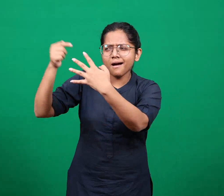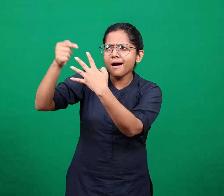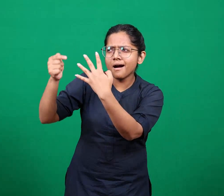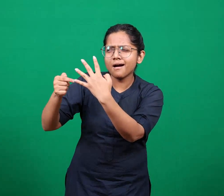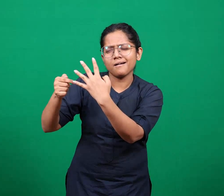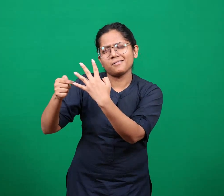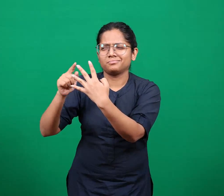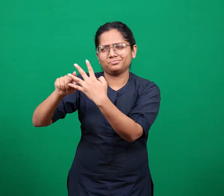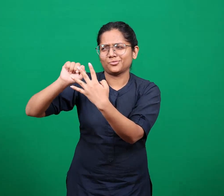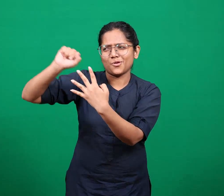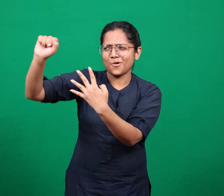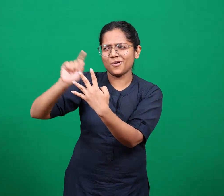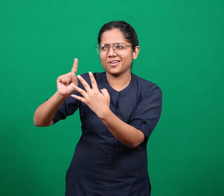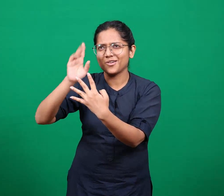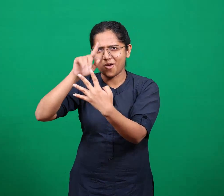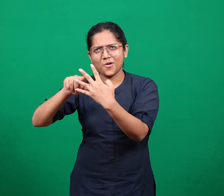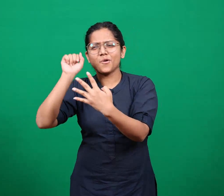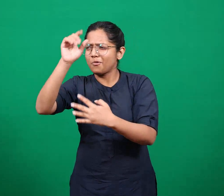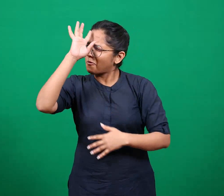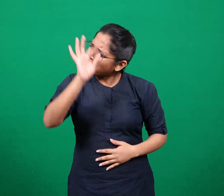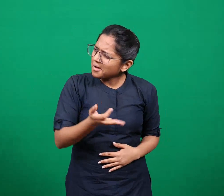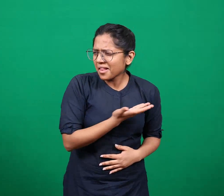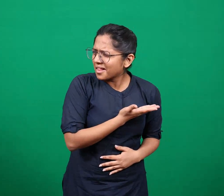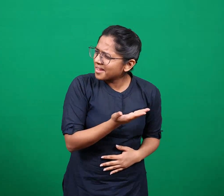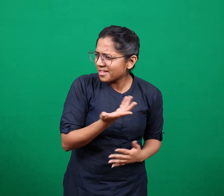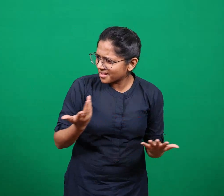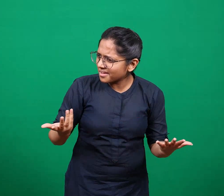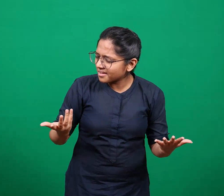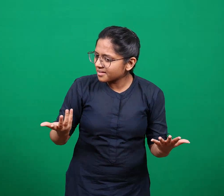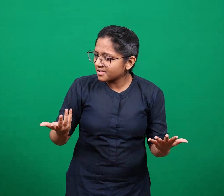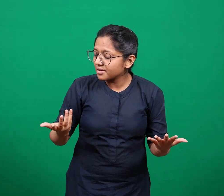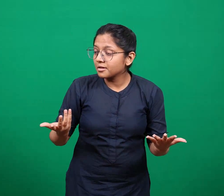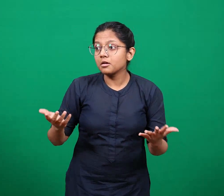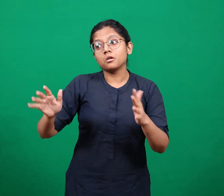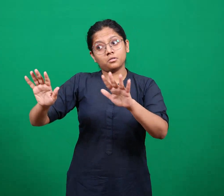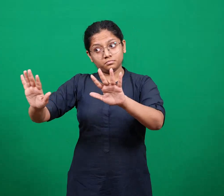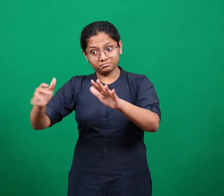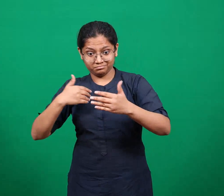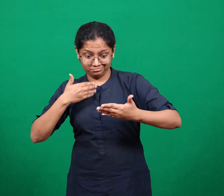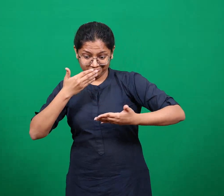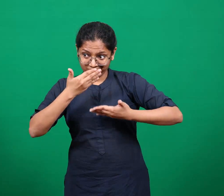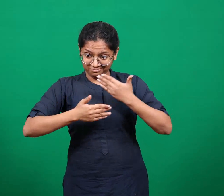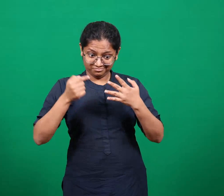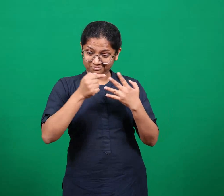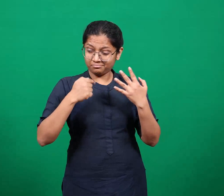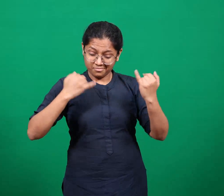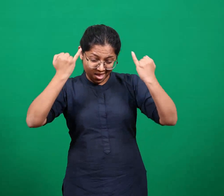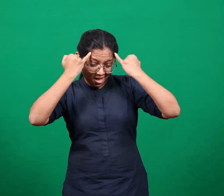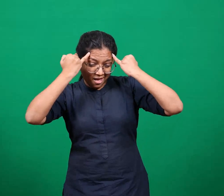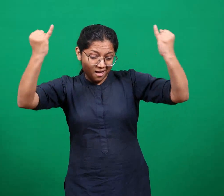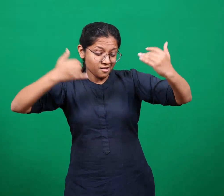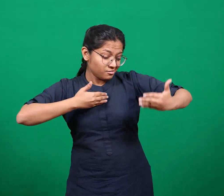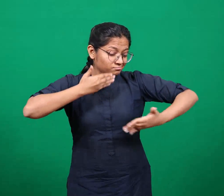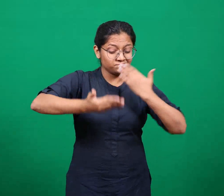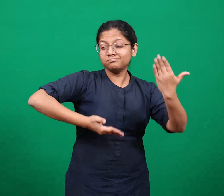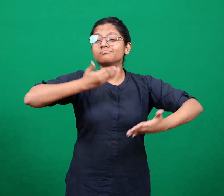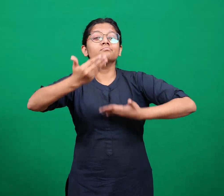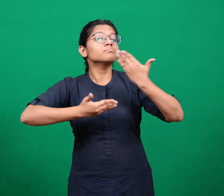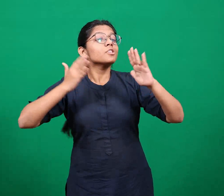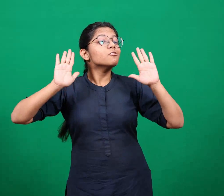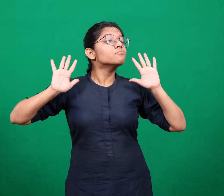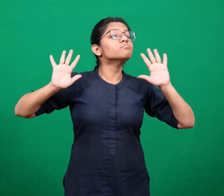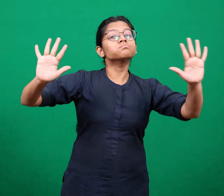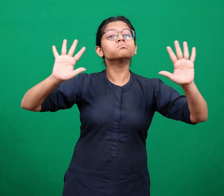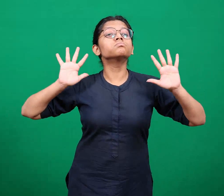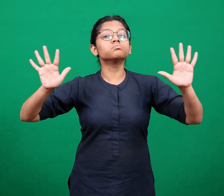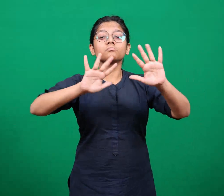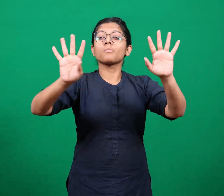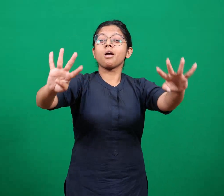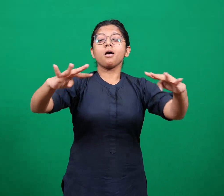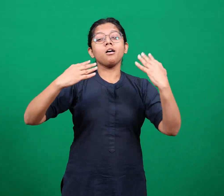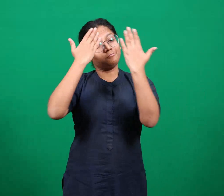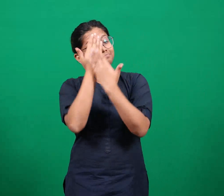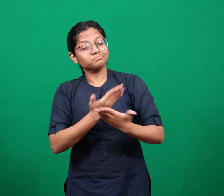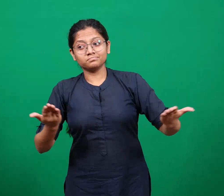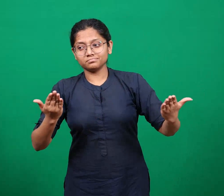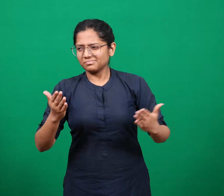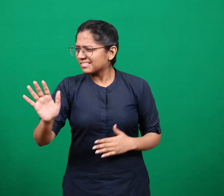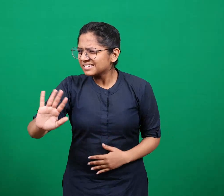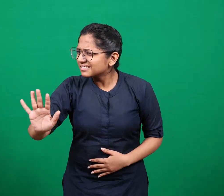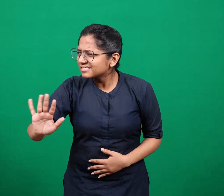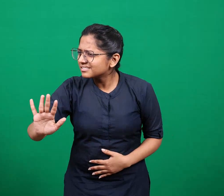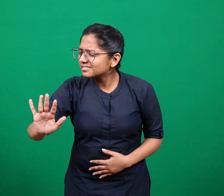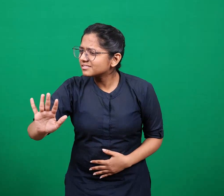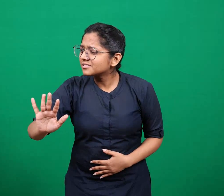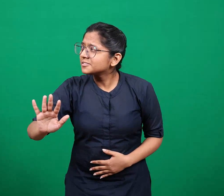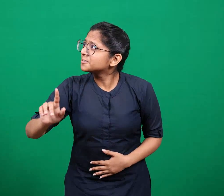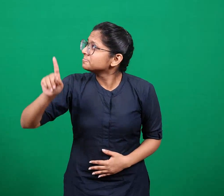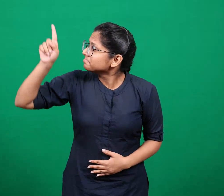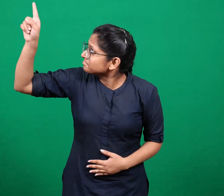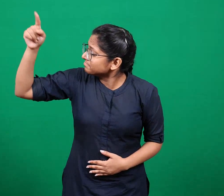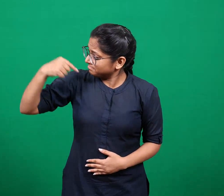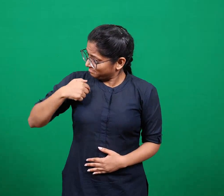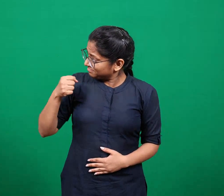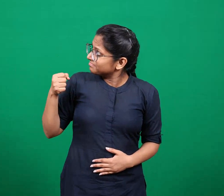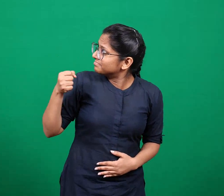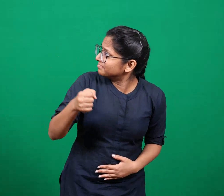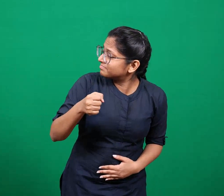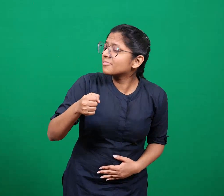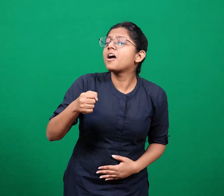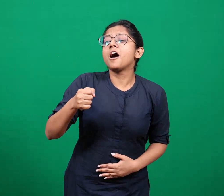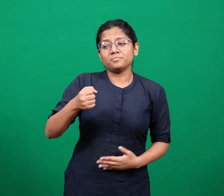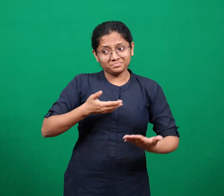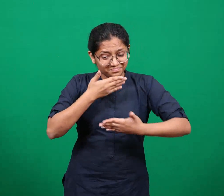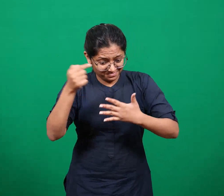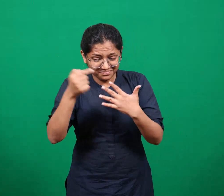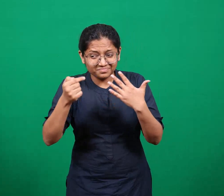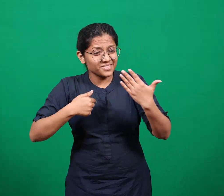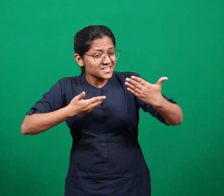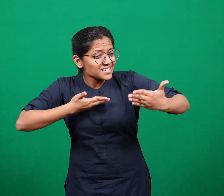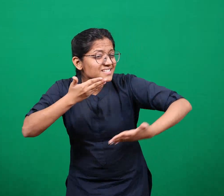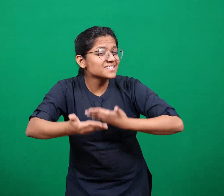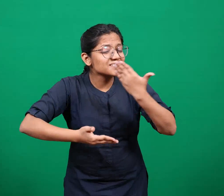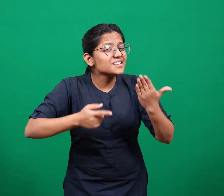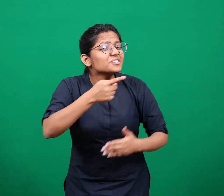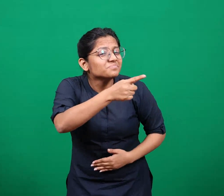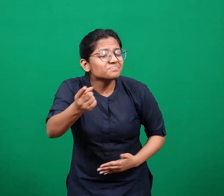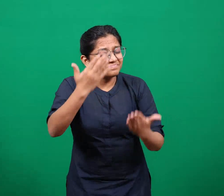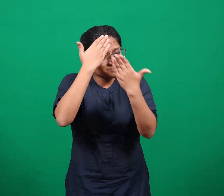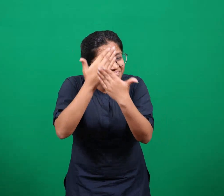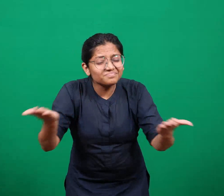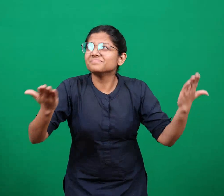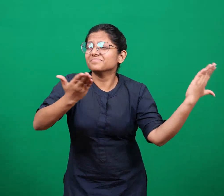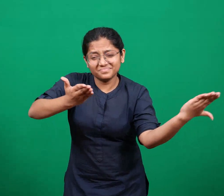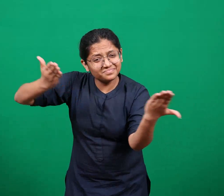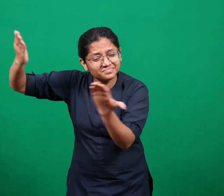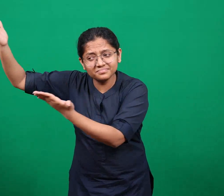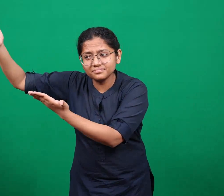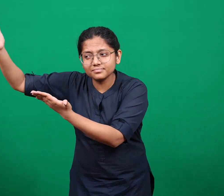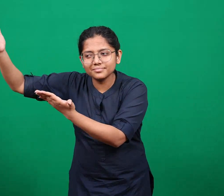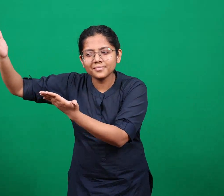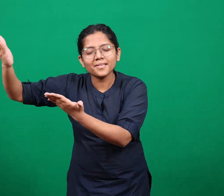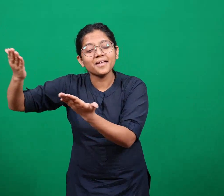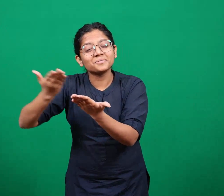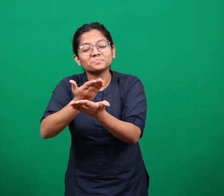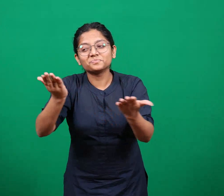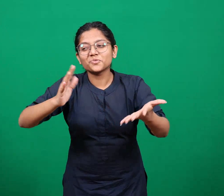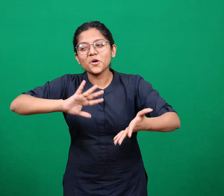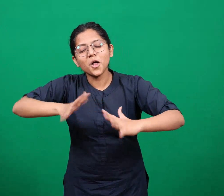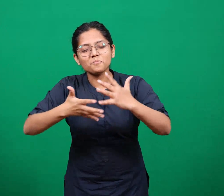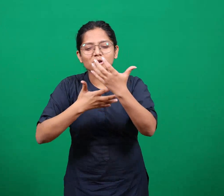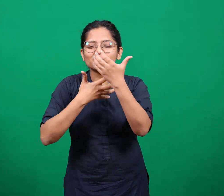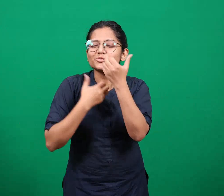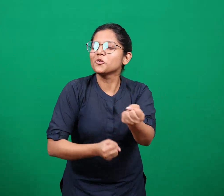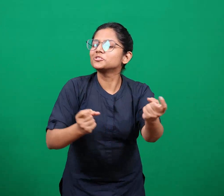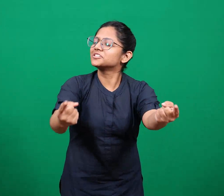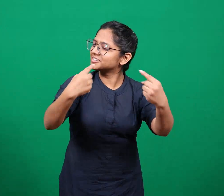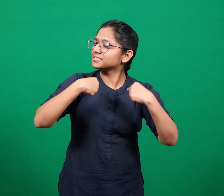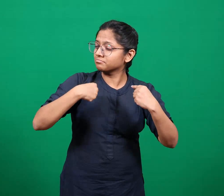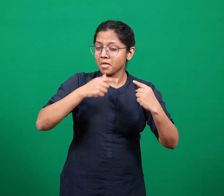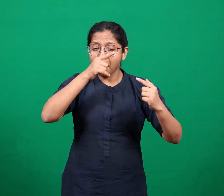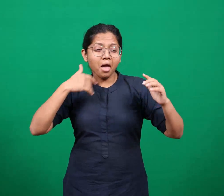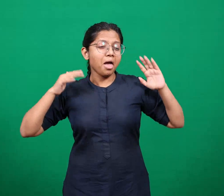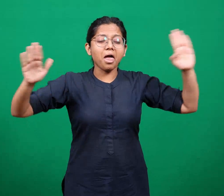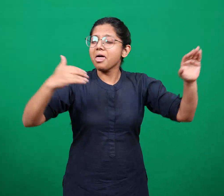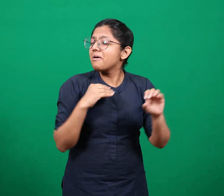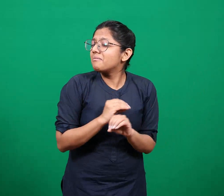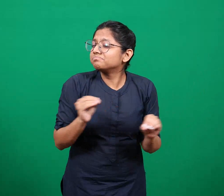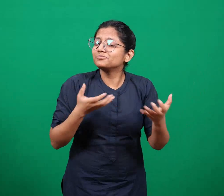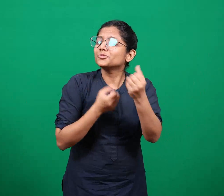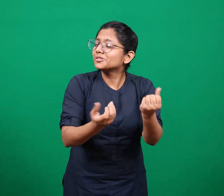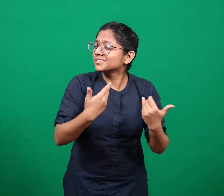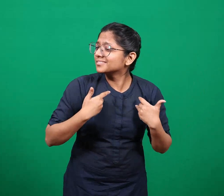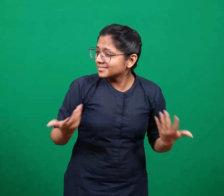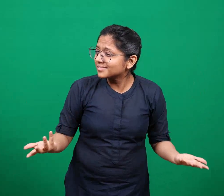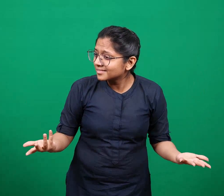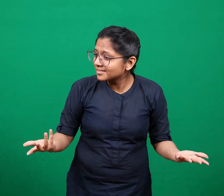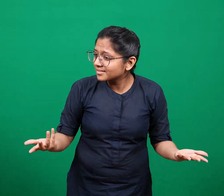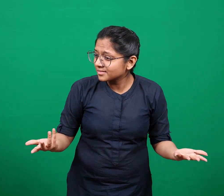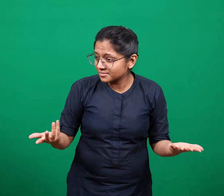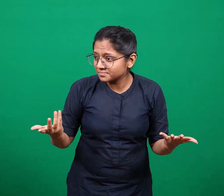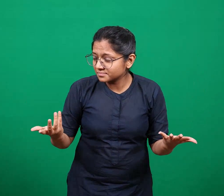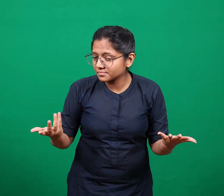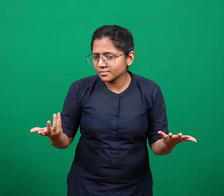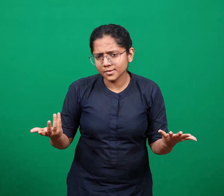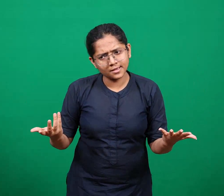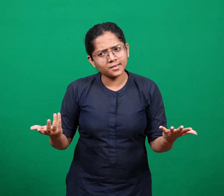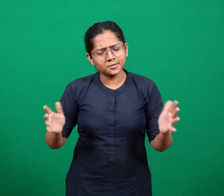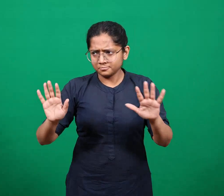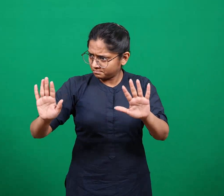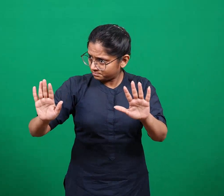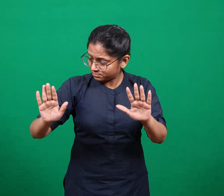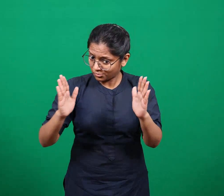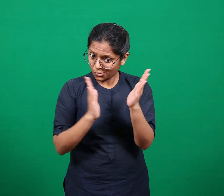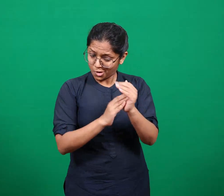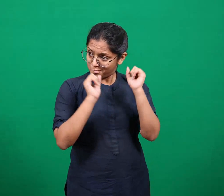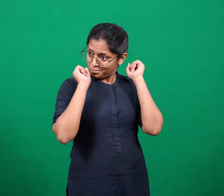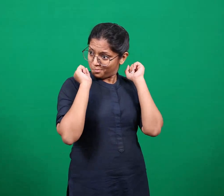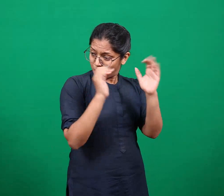He who speaks on his own authority seeks his own glory, but He who seeks the glory of the One who sent Him is a man of truth;